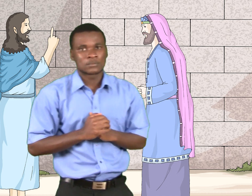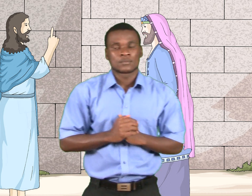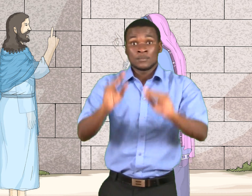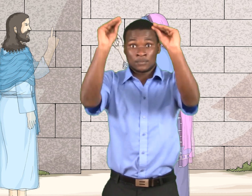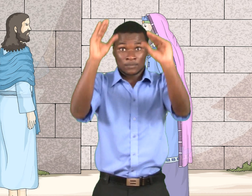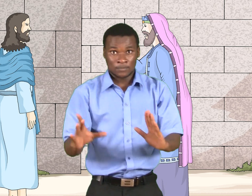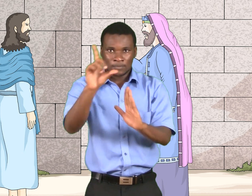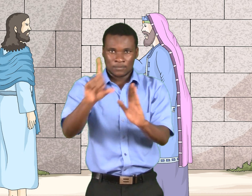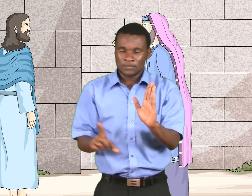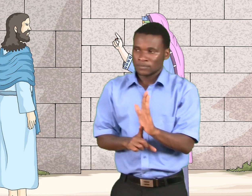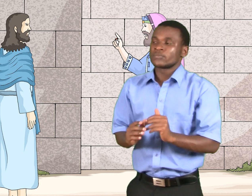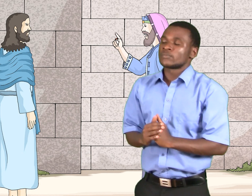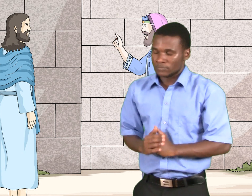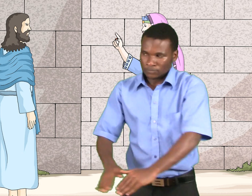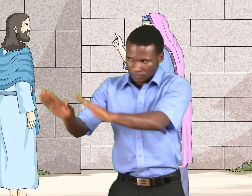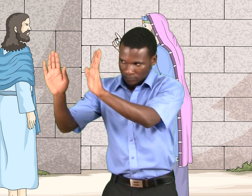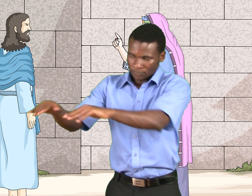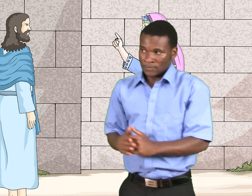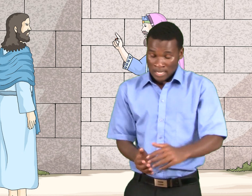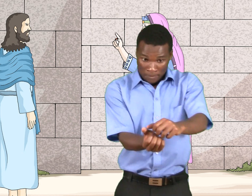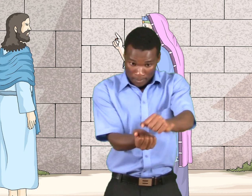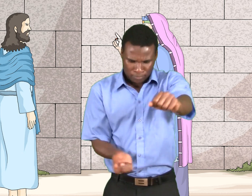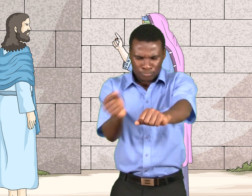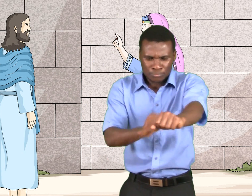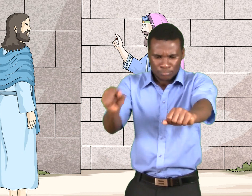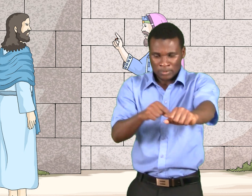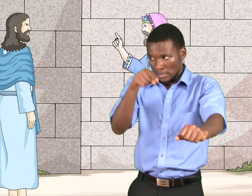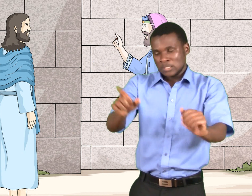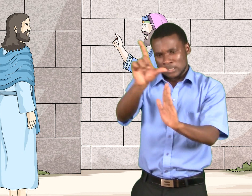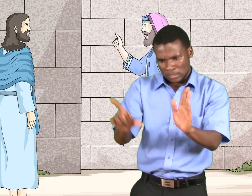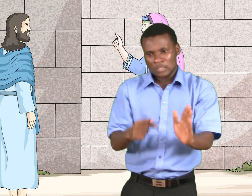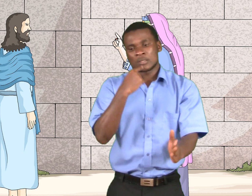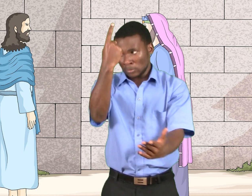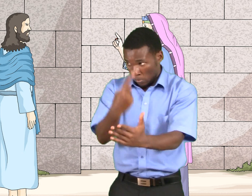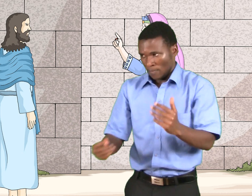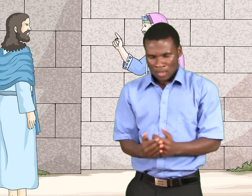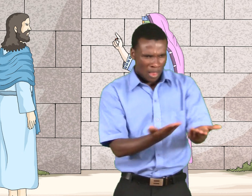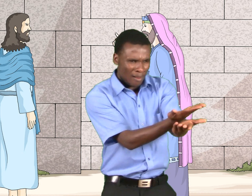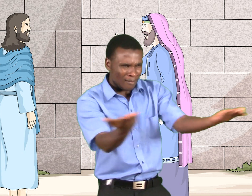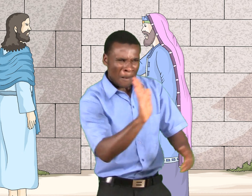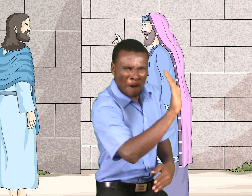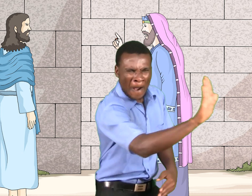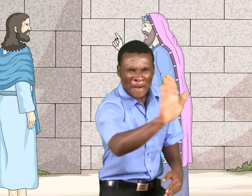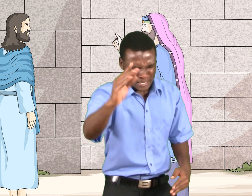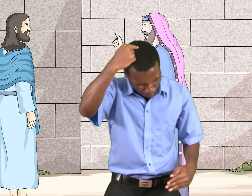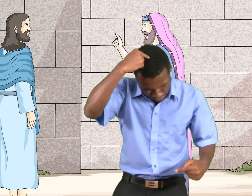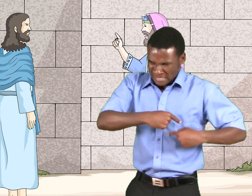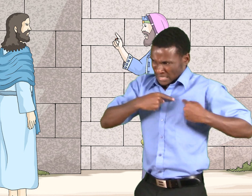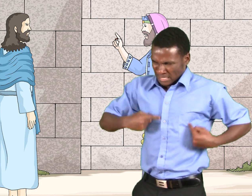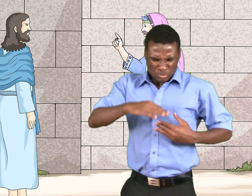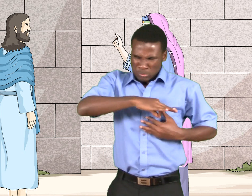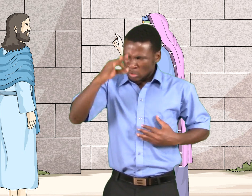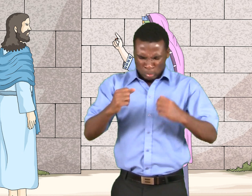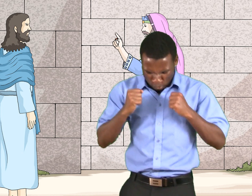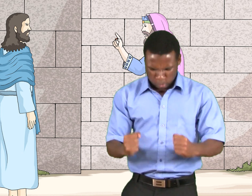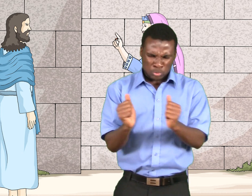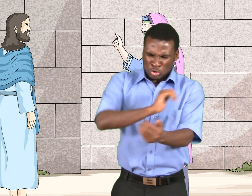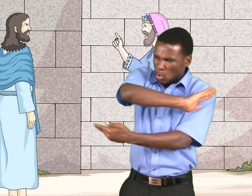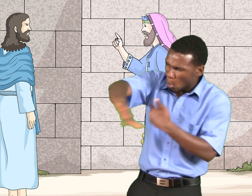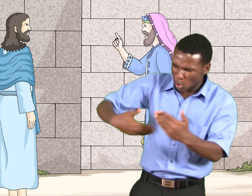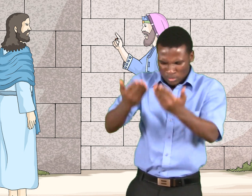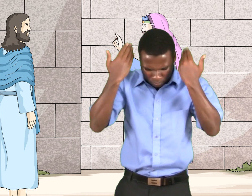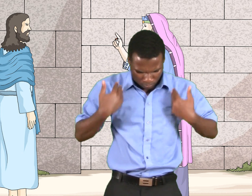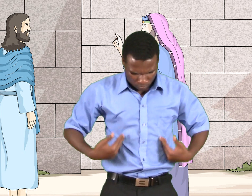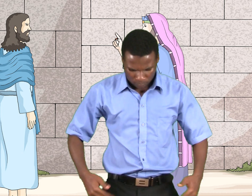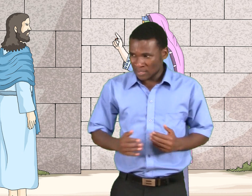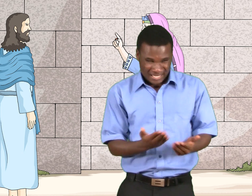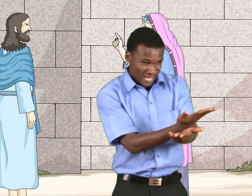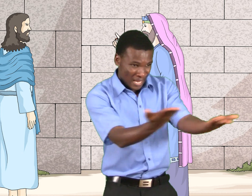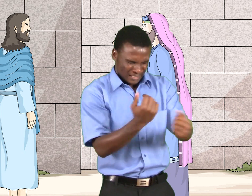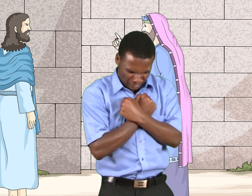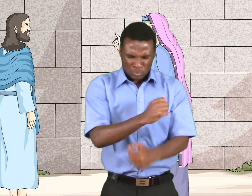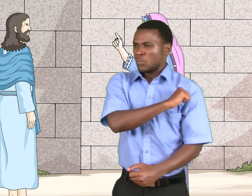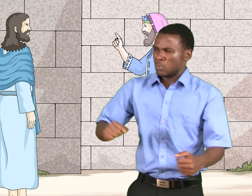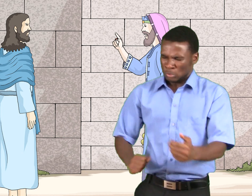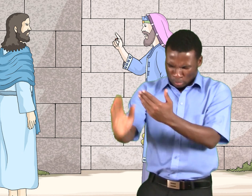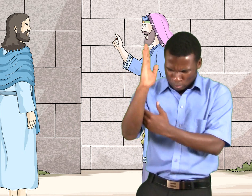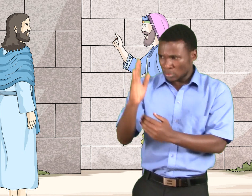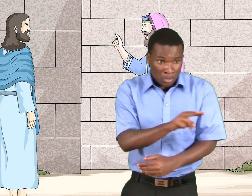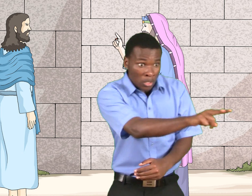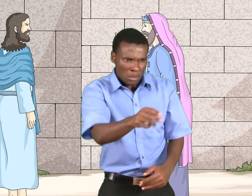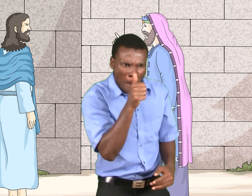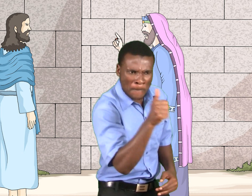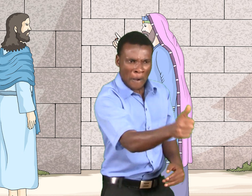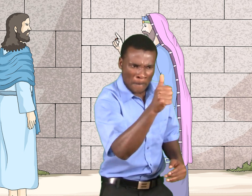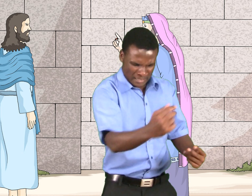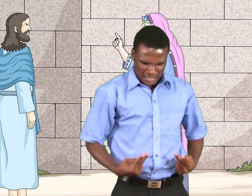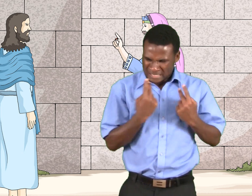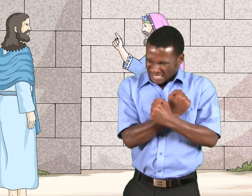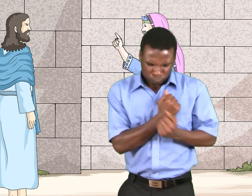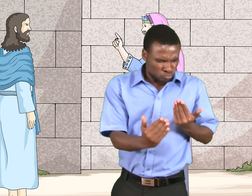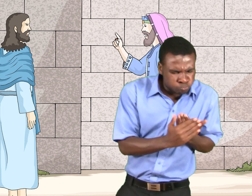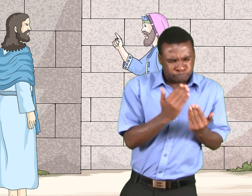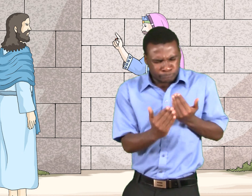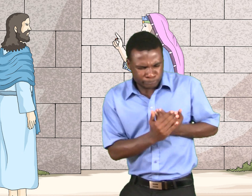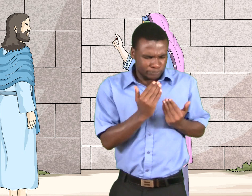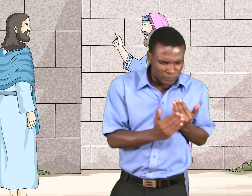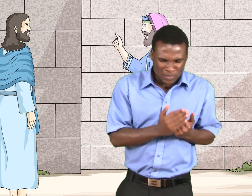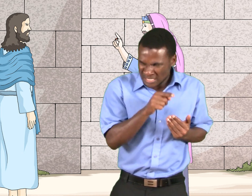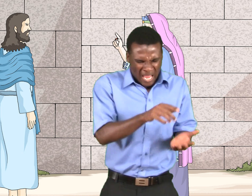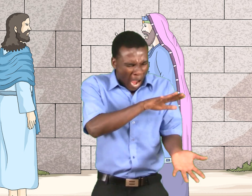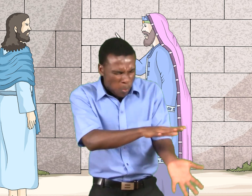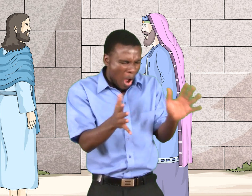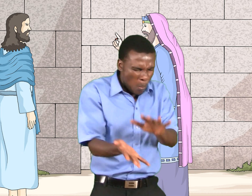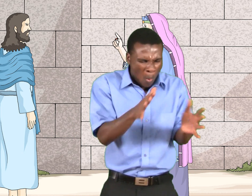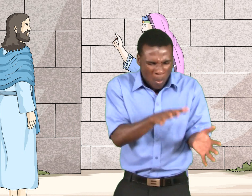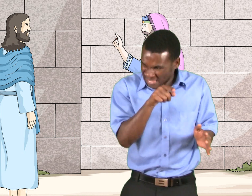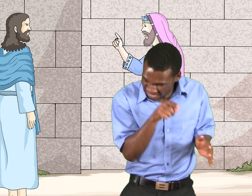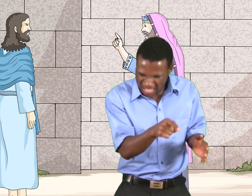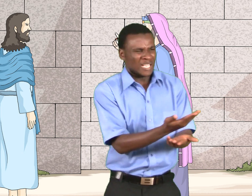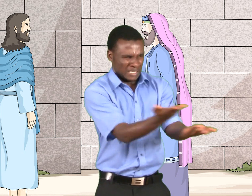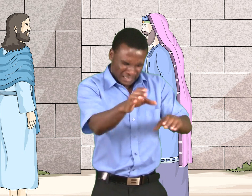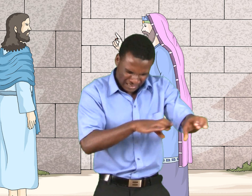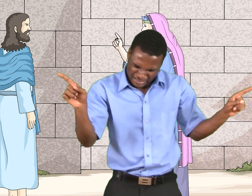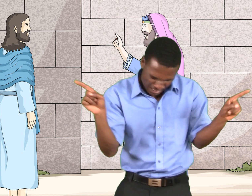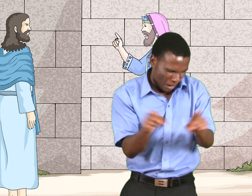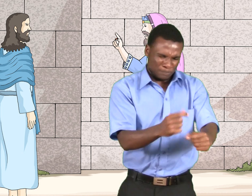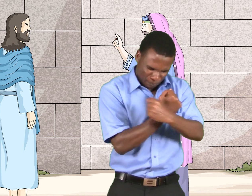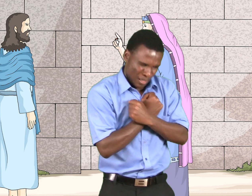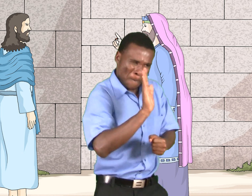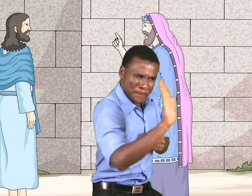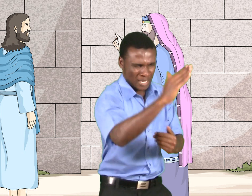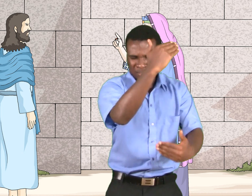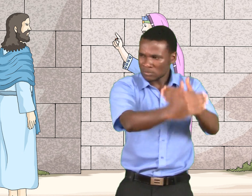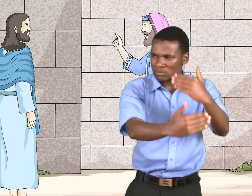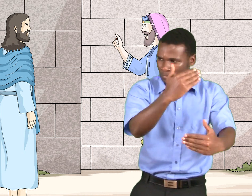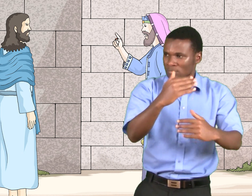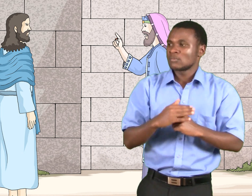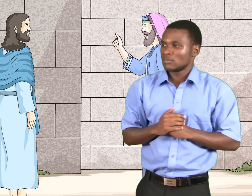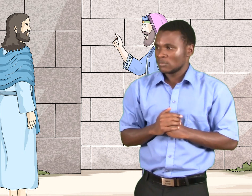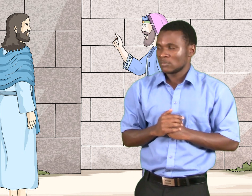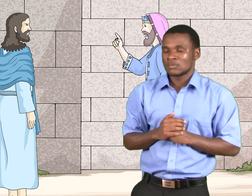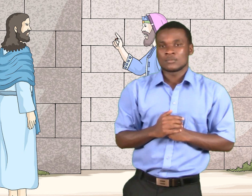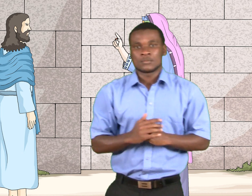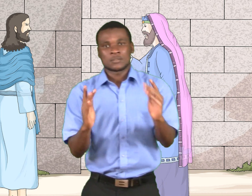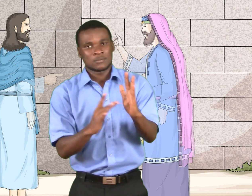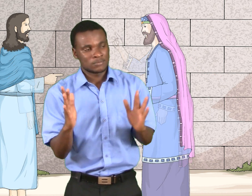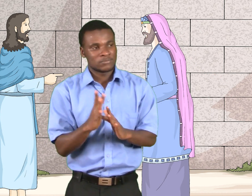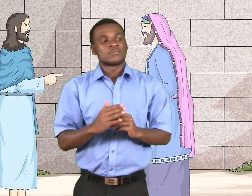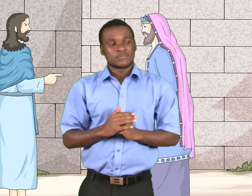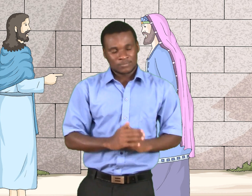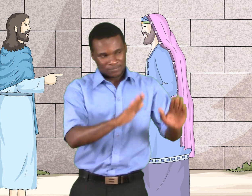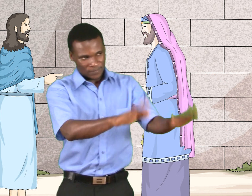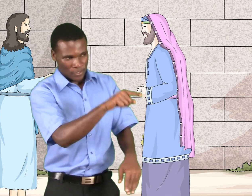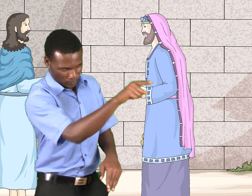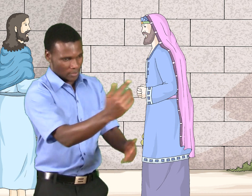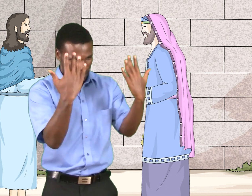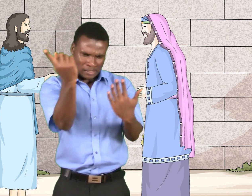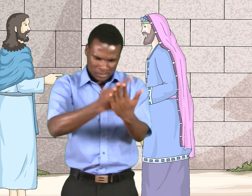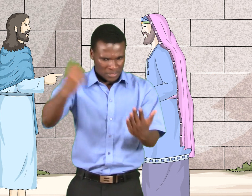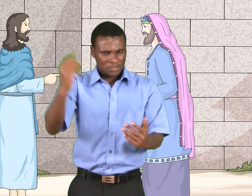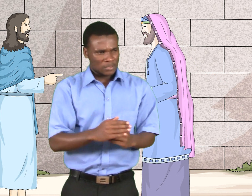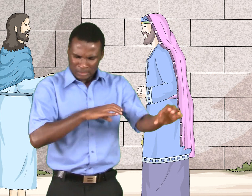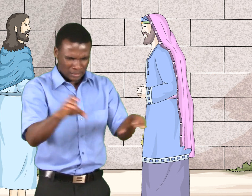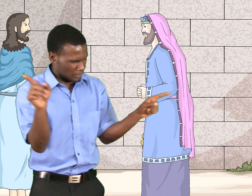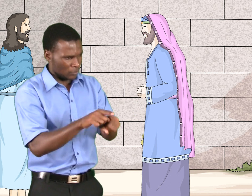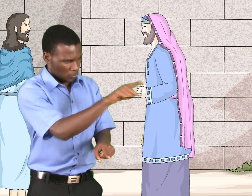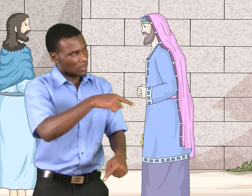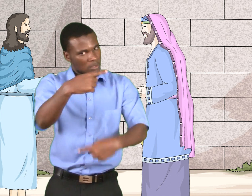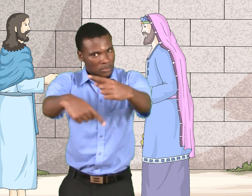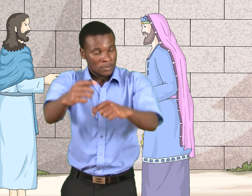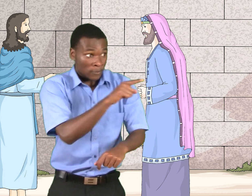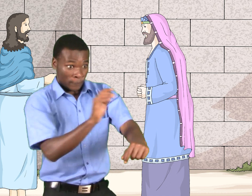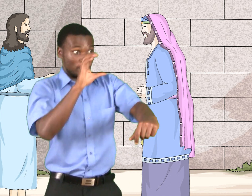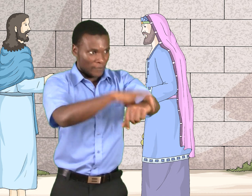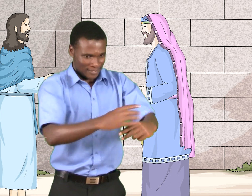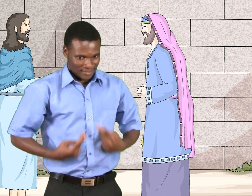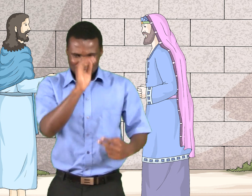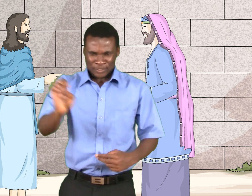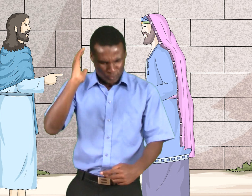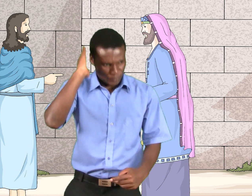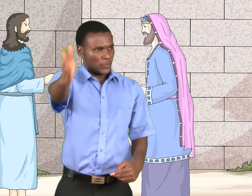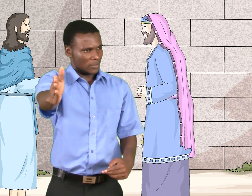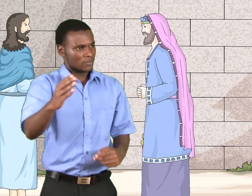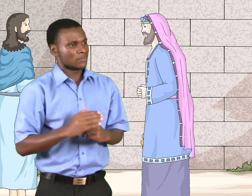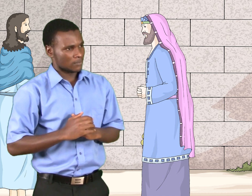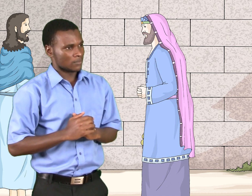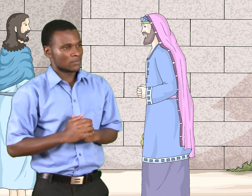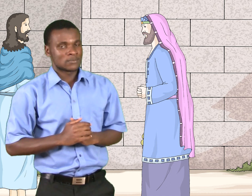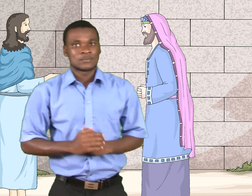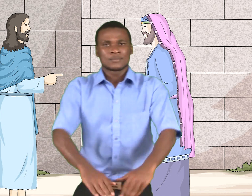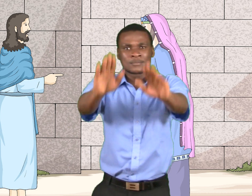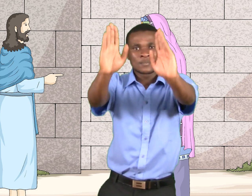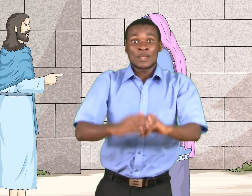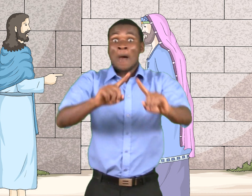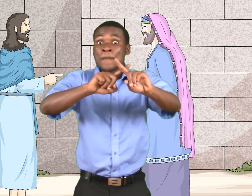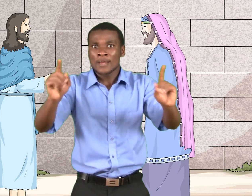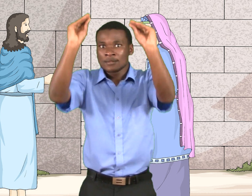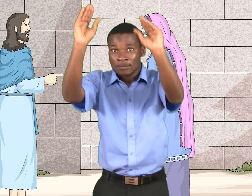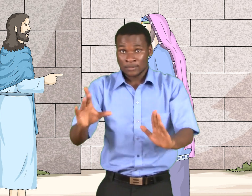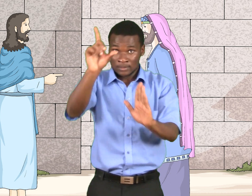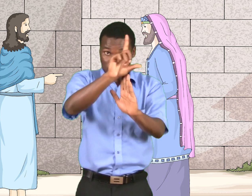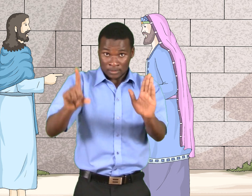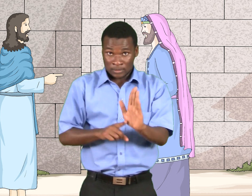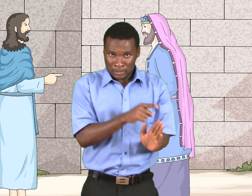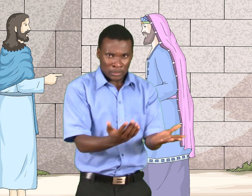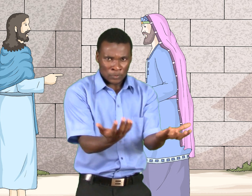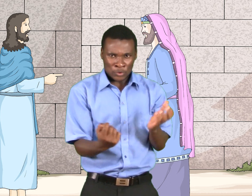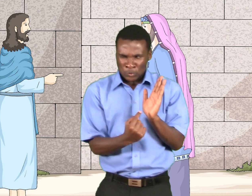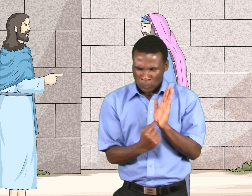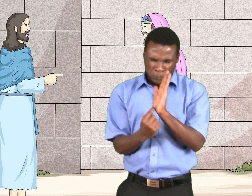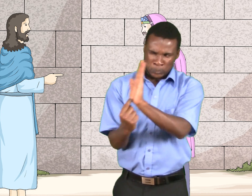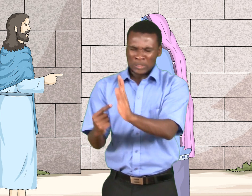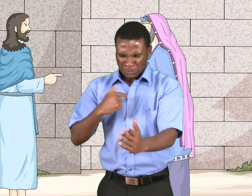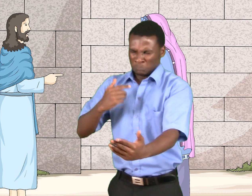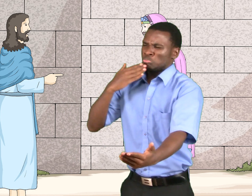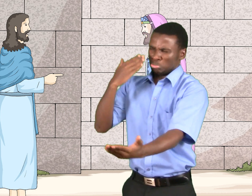He answered, “‘Love the Lord your God with all your heart and with all your soul and with all your strength and with all your mind’ and ‘Love your neighbor as yourself.’” “You have answered correctly,” Jesus said.